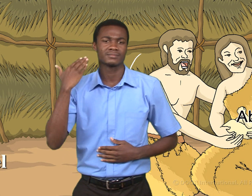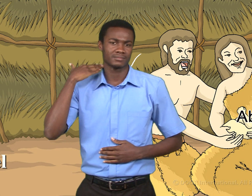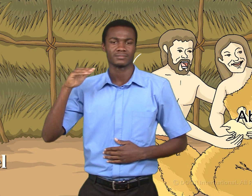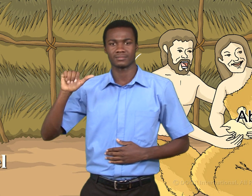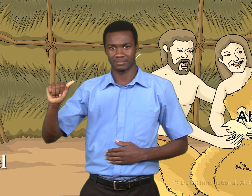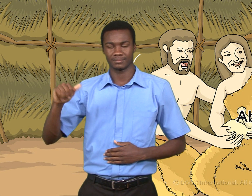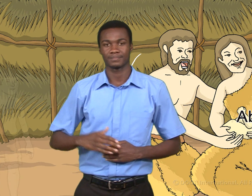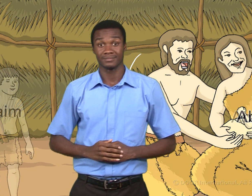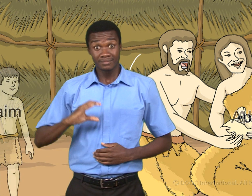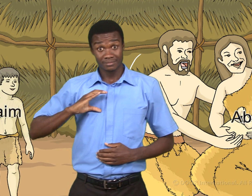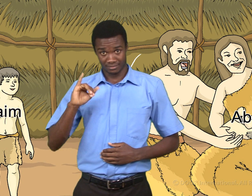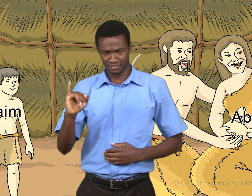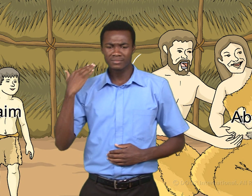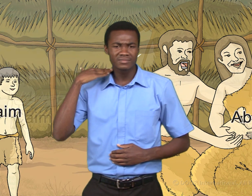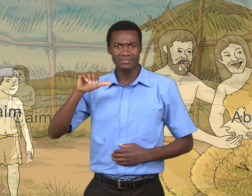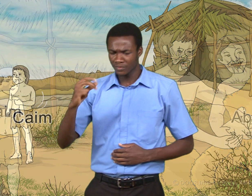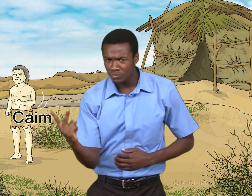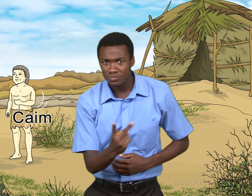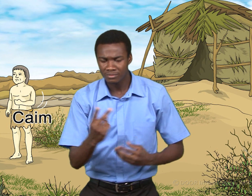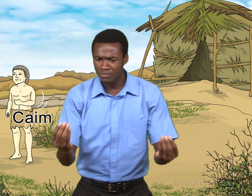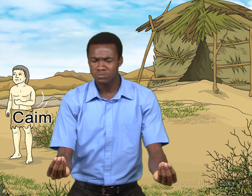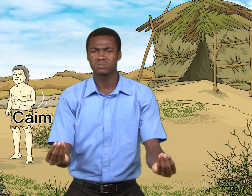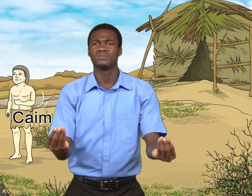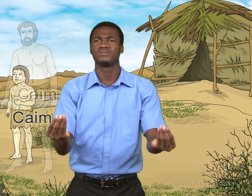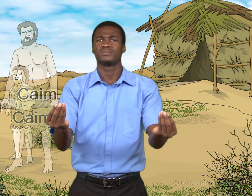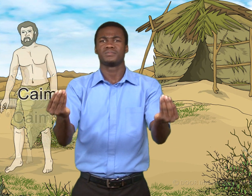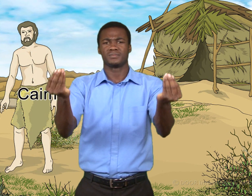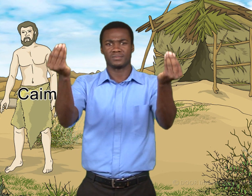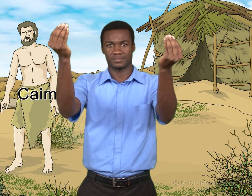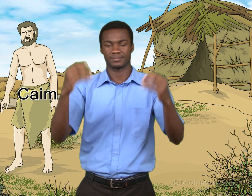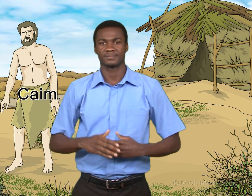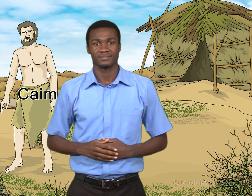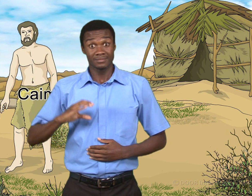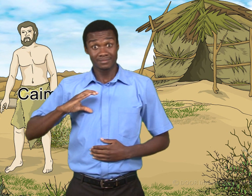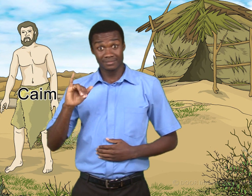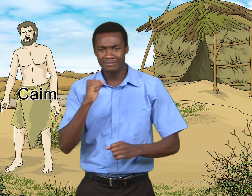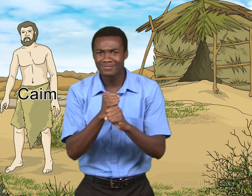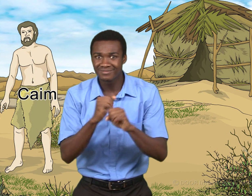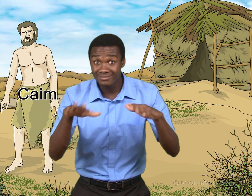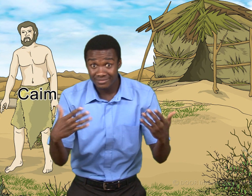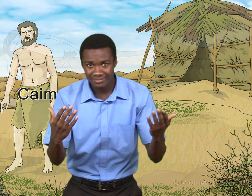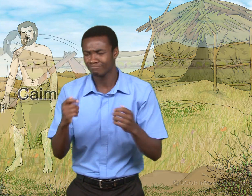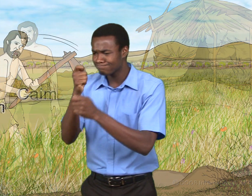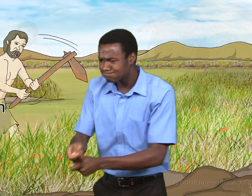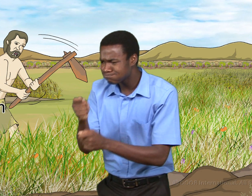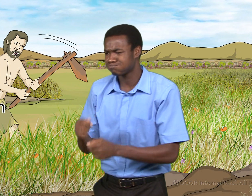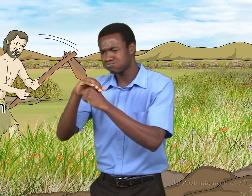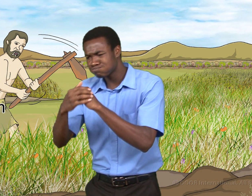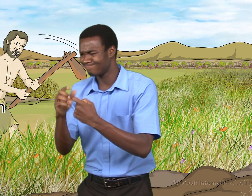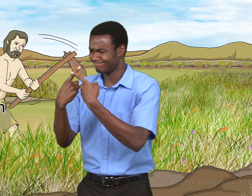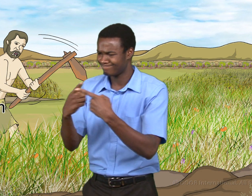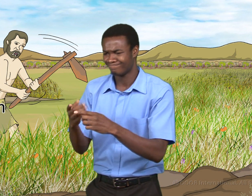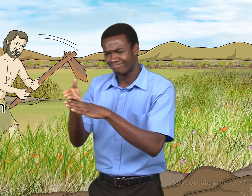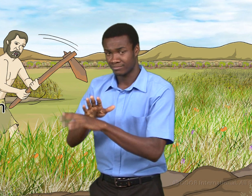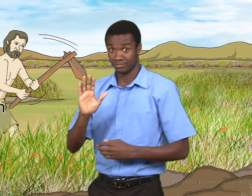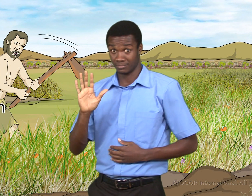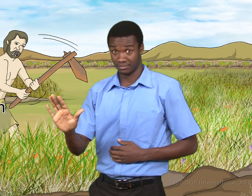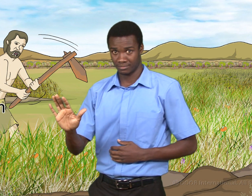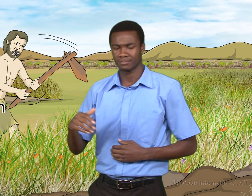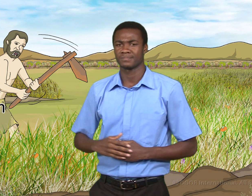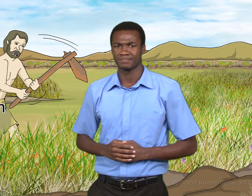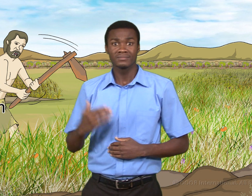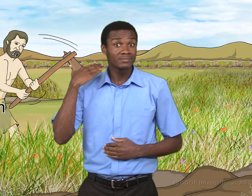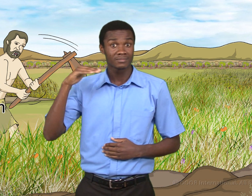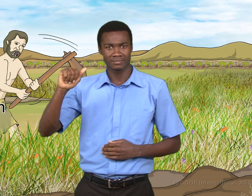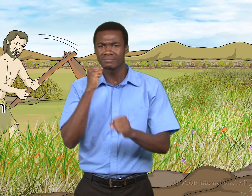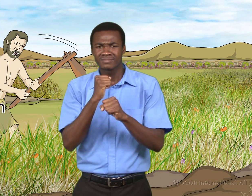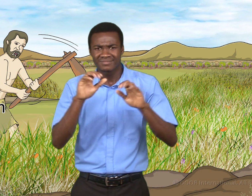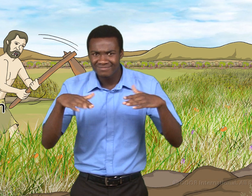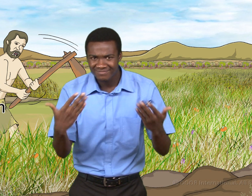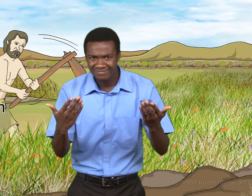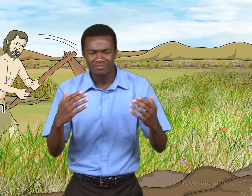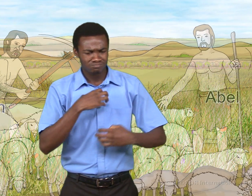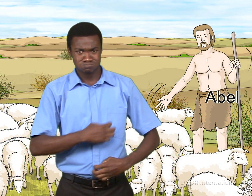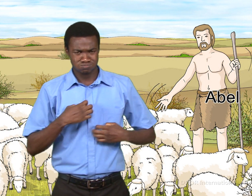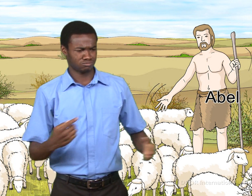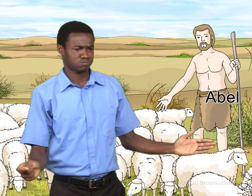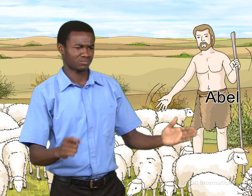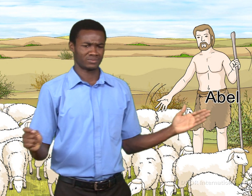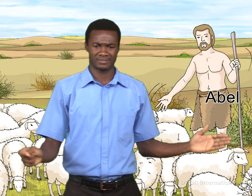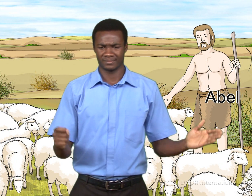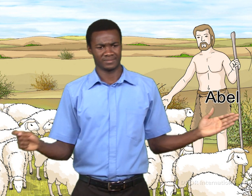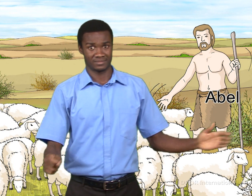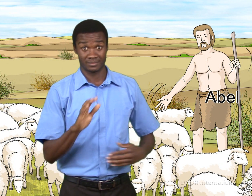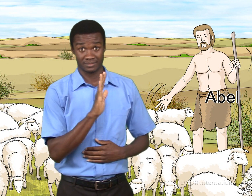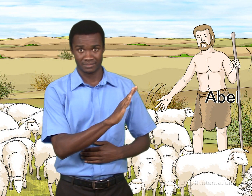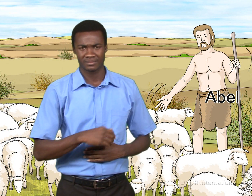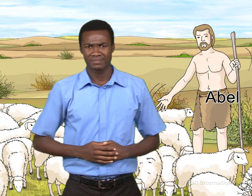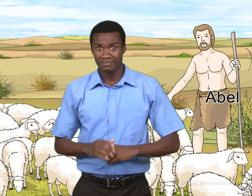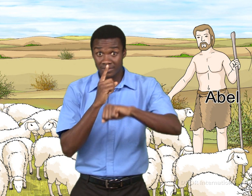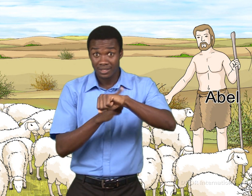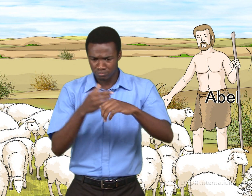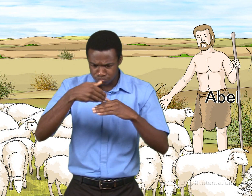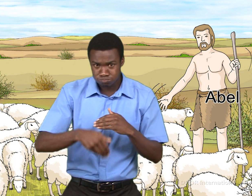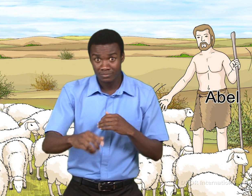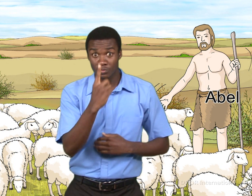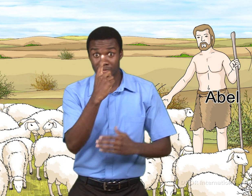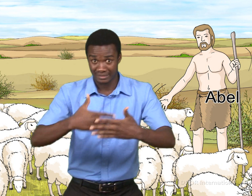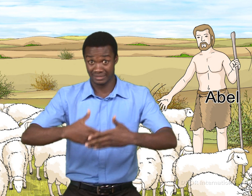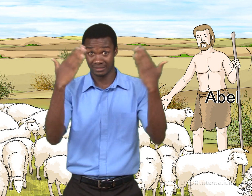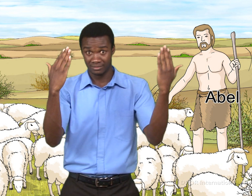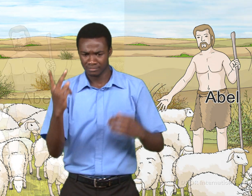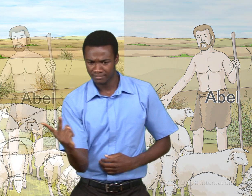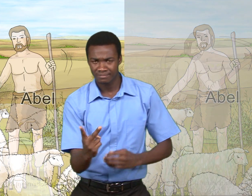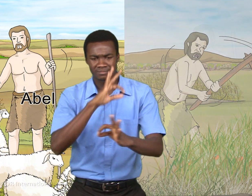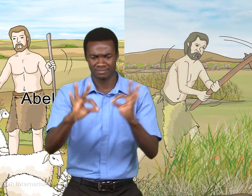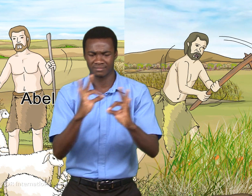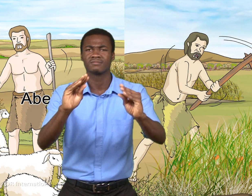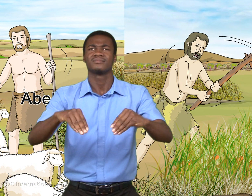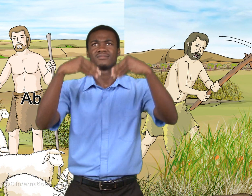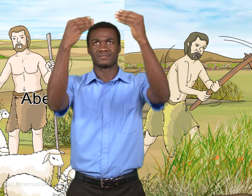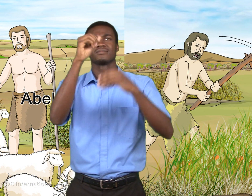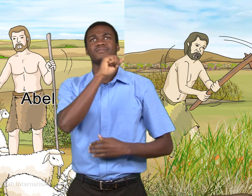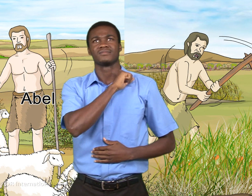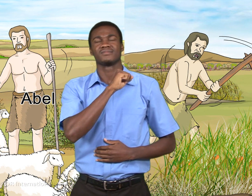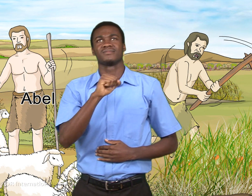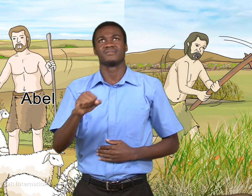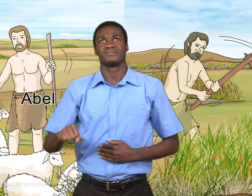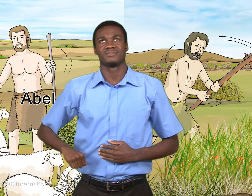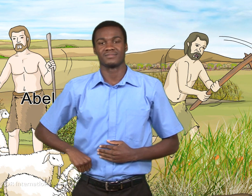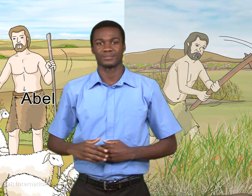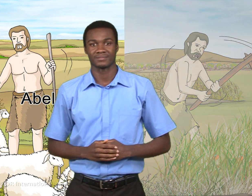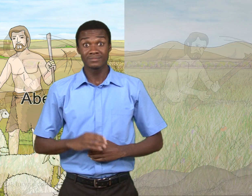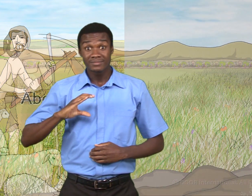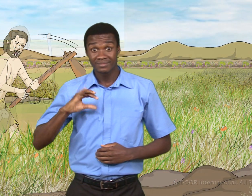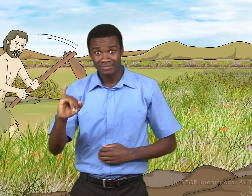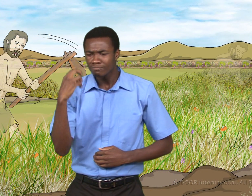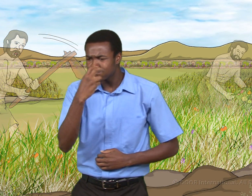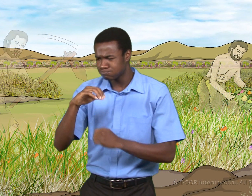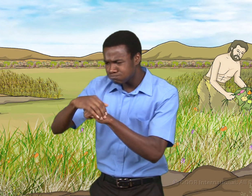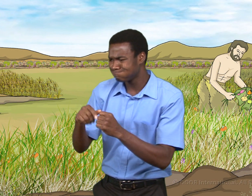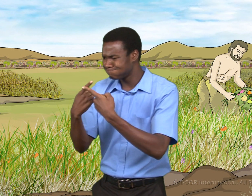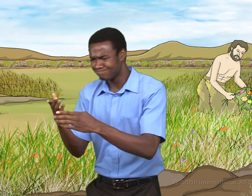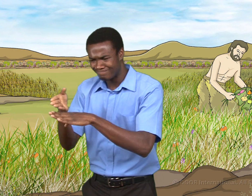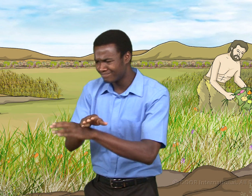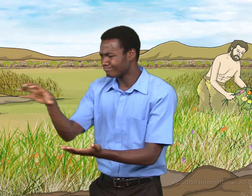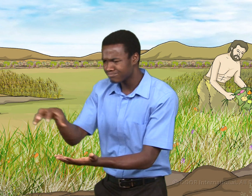Now Abel was a keeper of sheep, while Cain was a tiller of the soil.